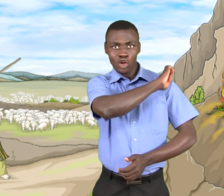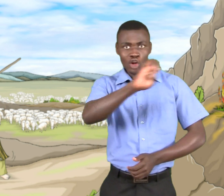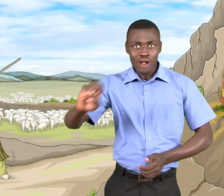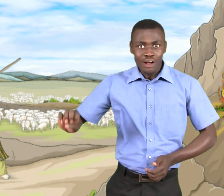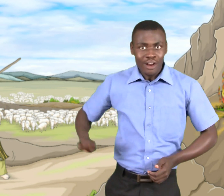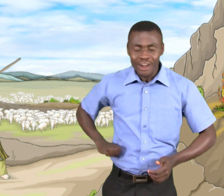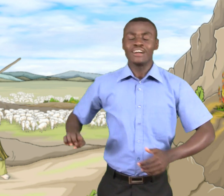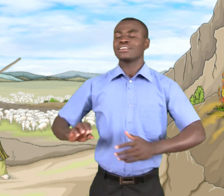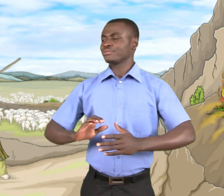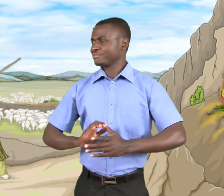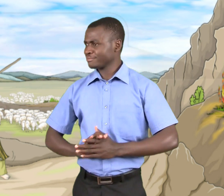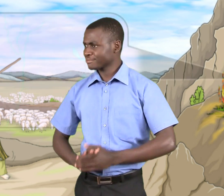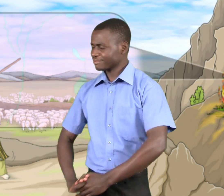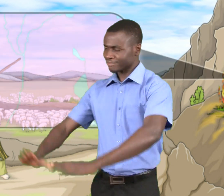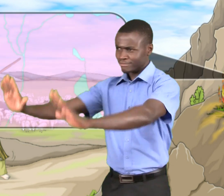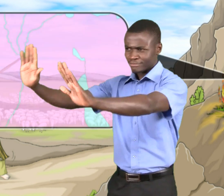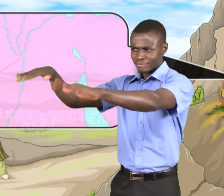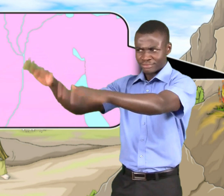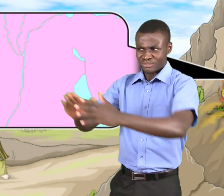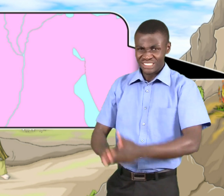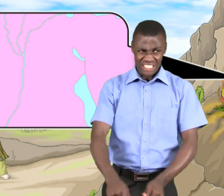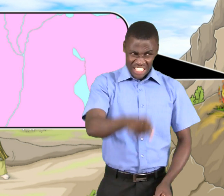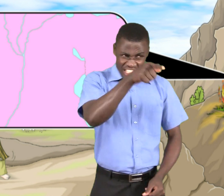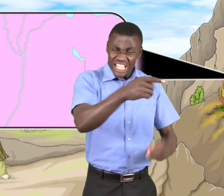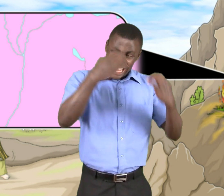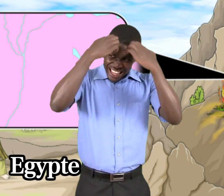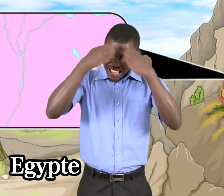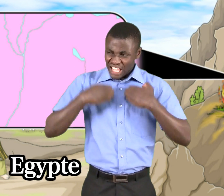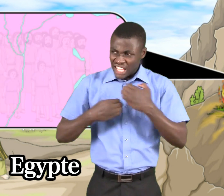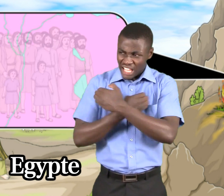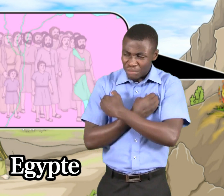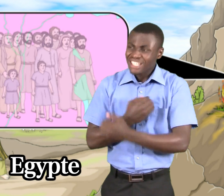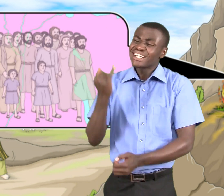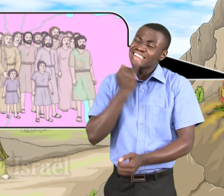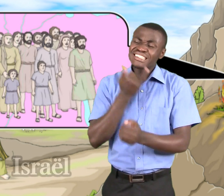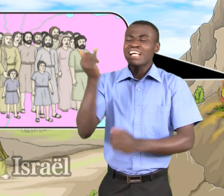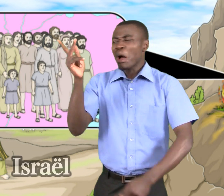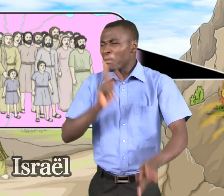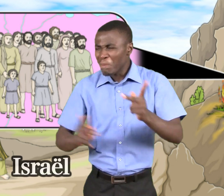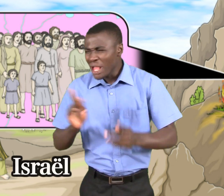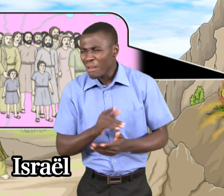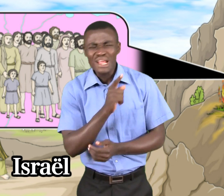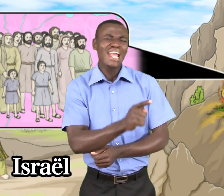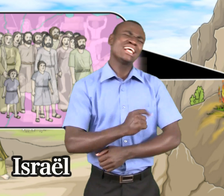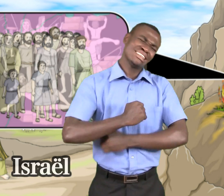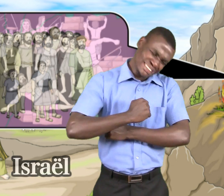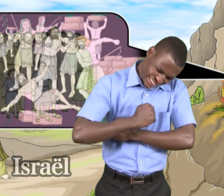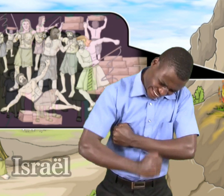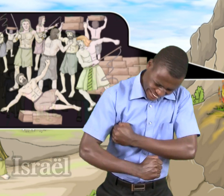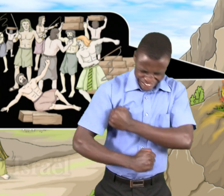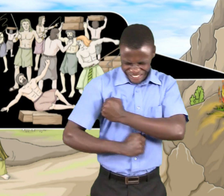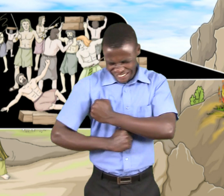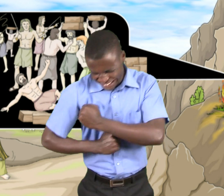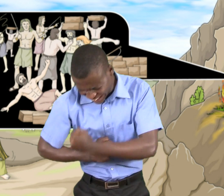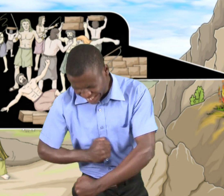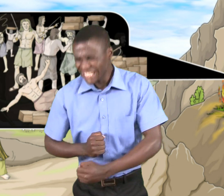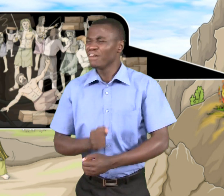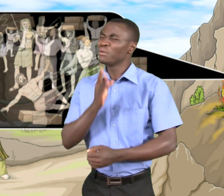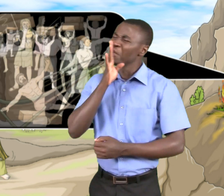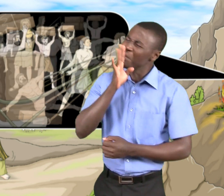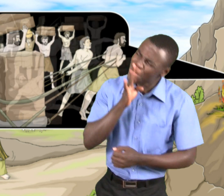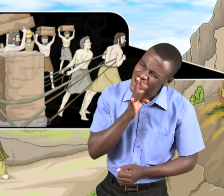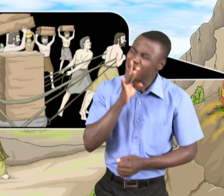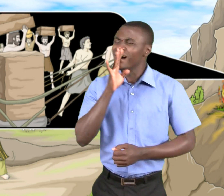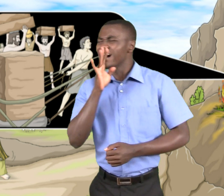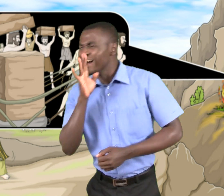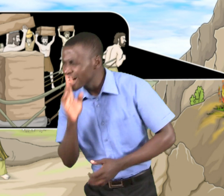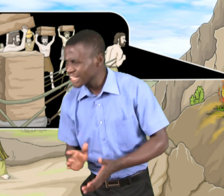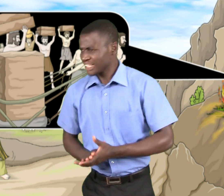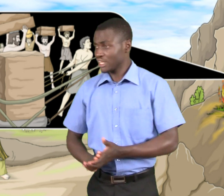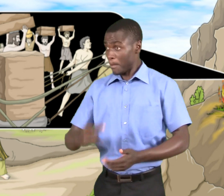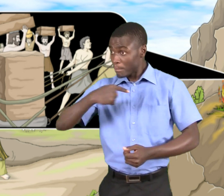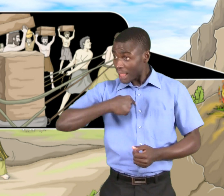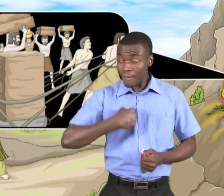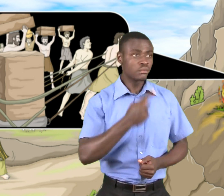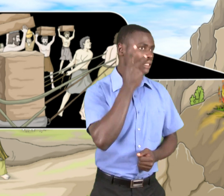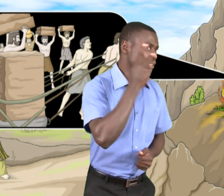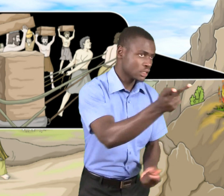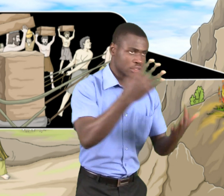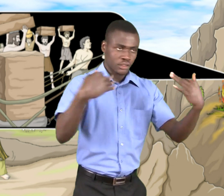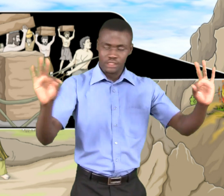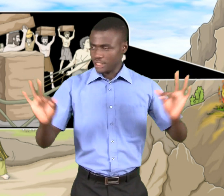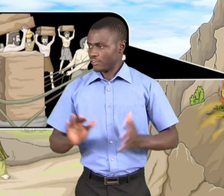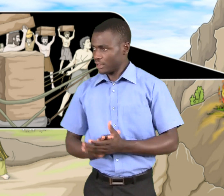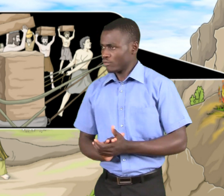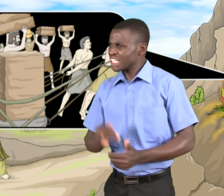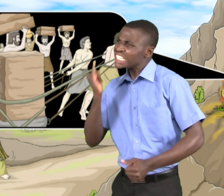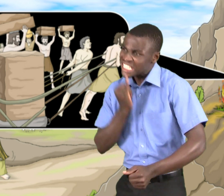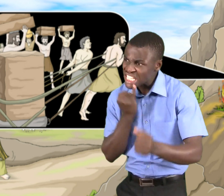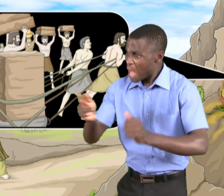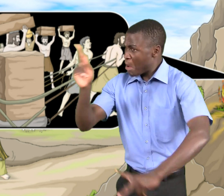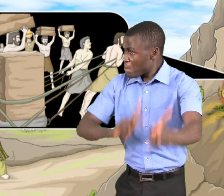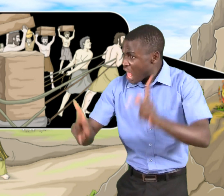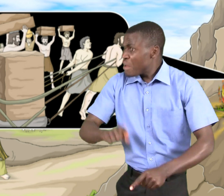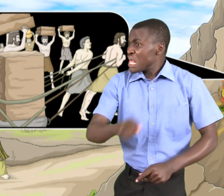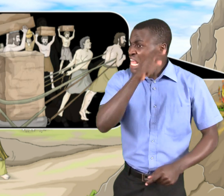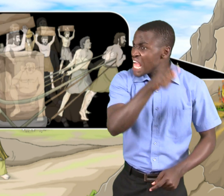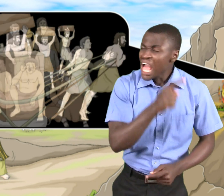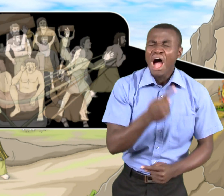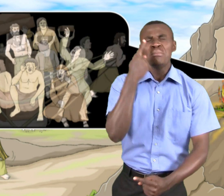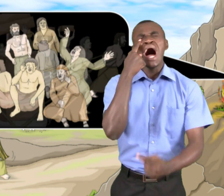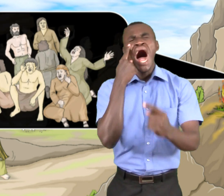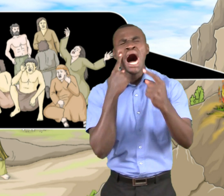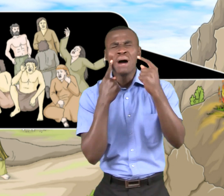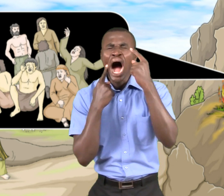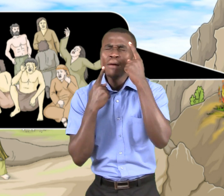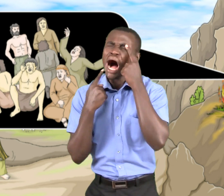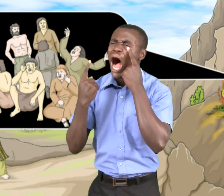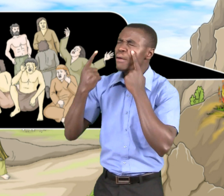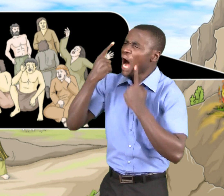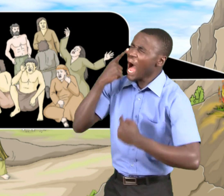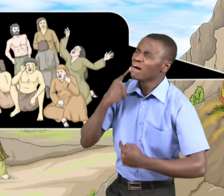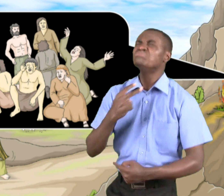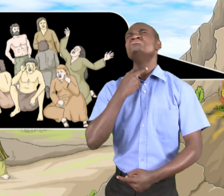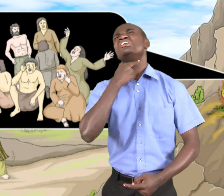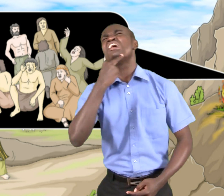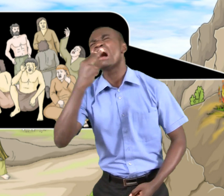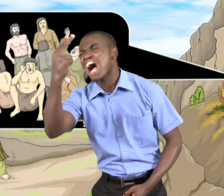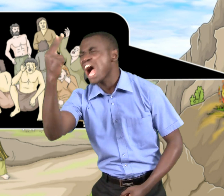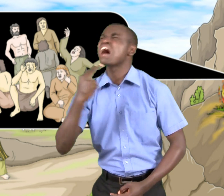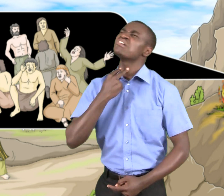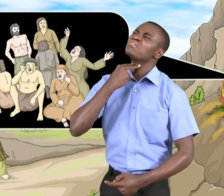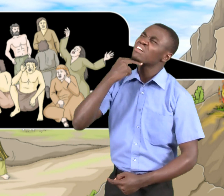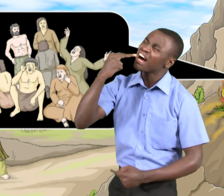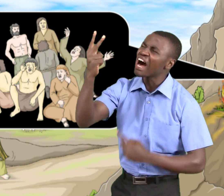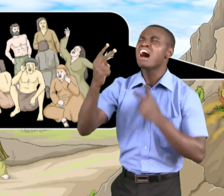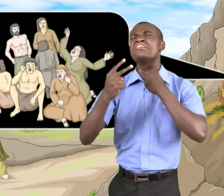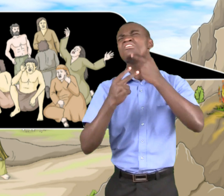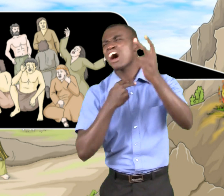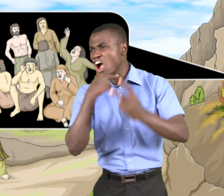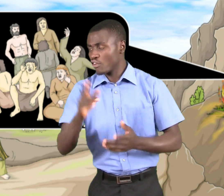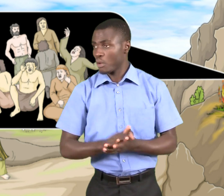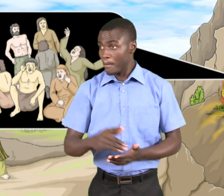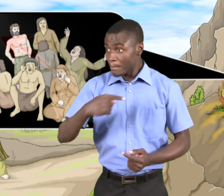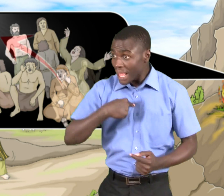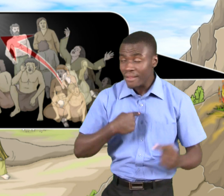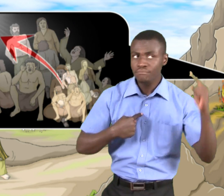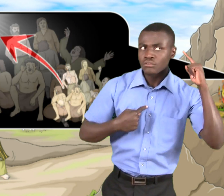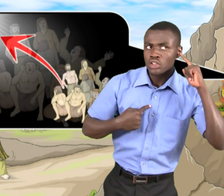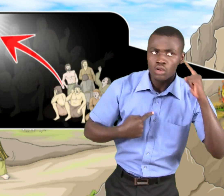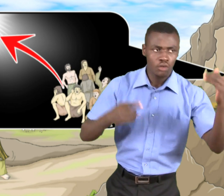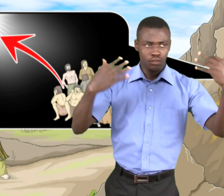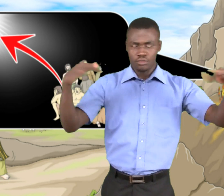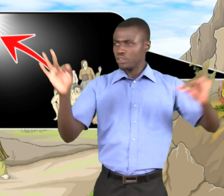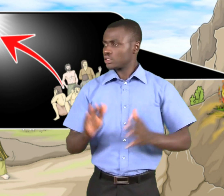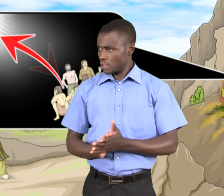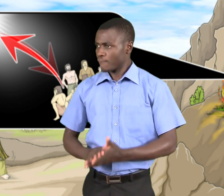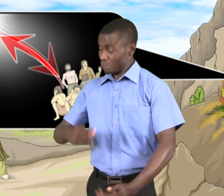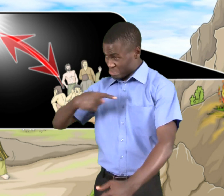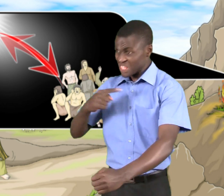The LORD said, “I have indeed seen the affliction of My people in Egypt. I have heard them crying out because of their oppressors, and I am aware of their sufferings.